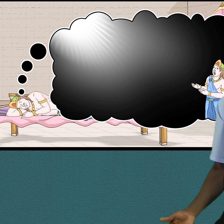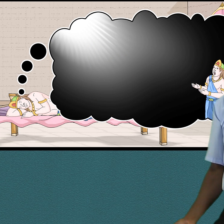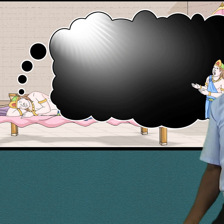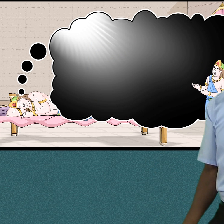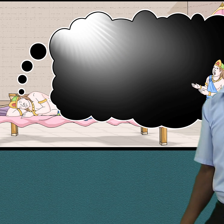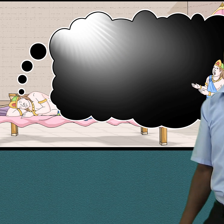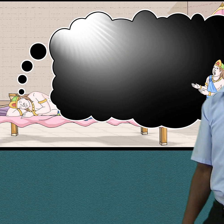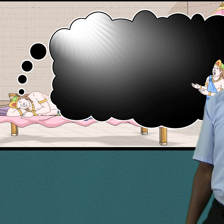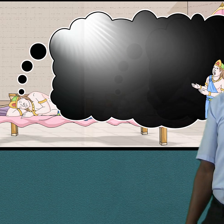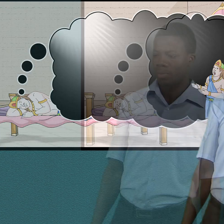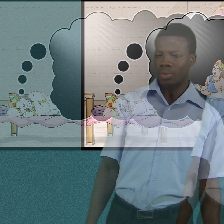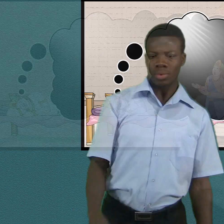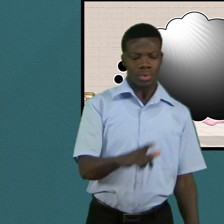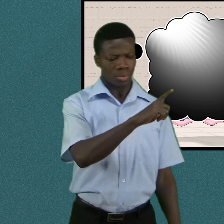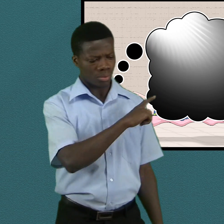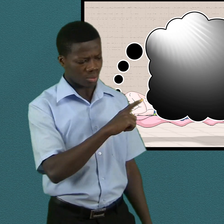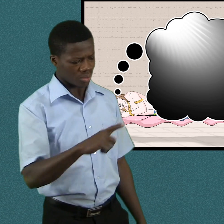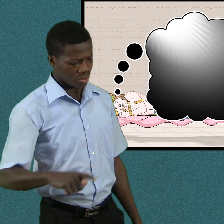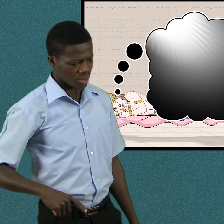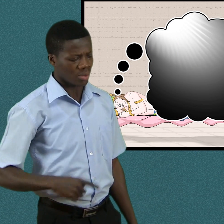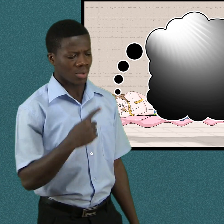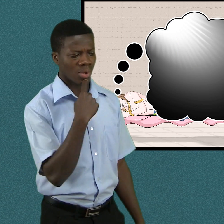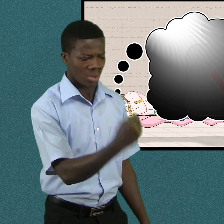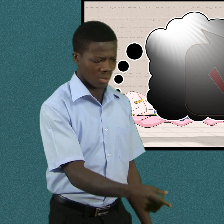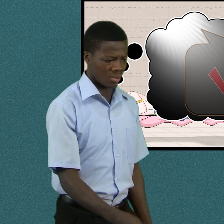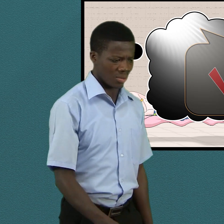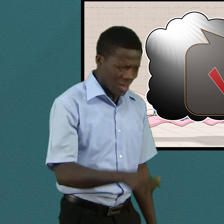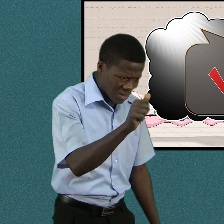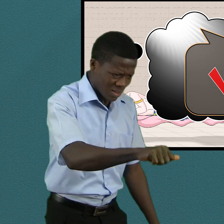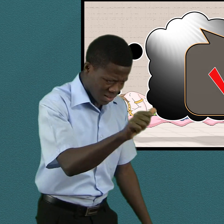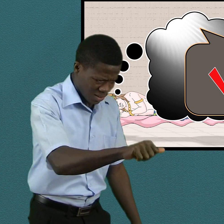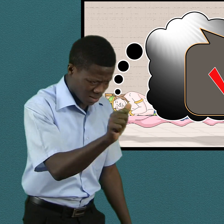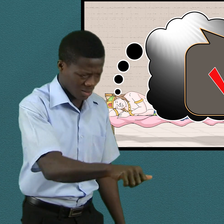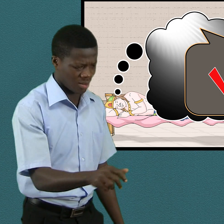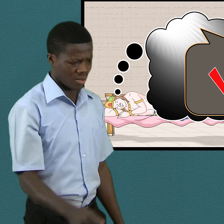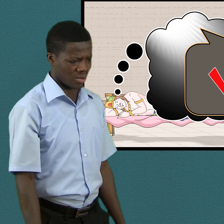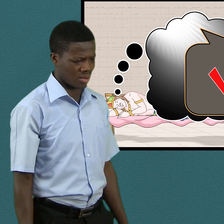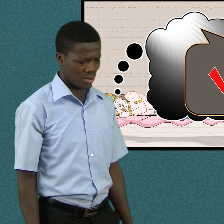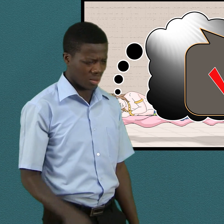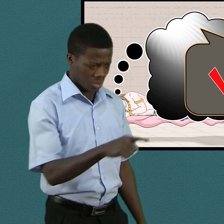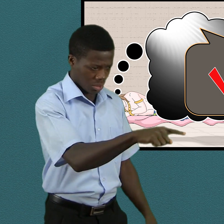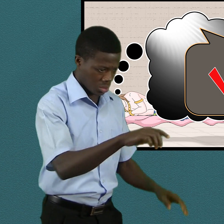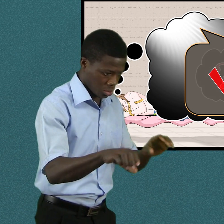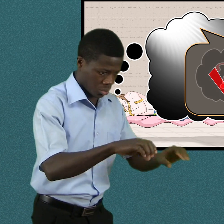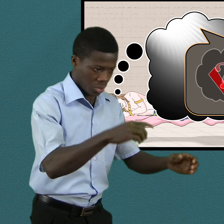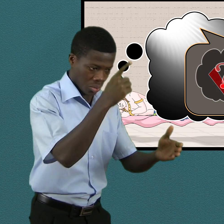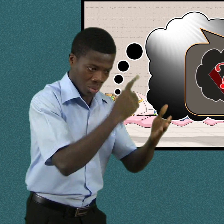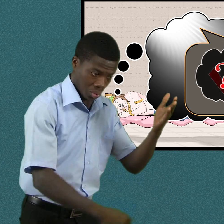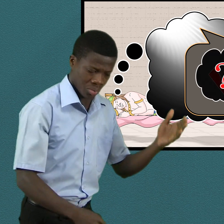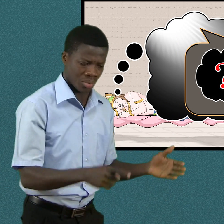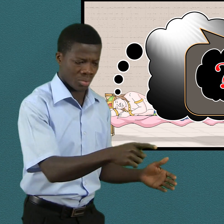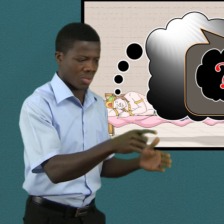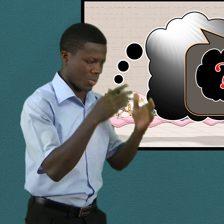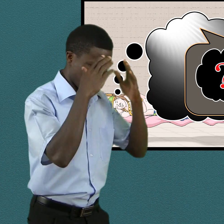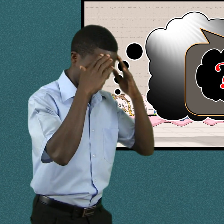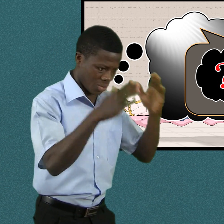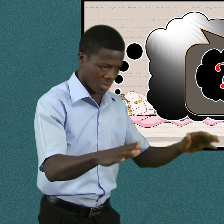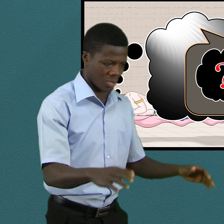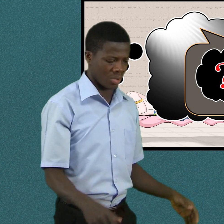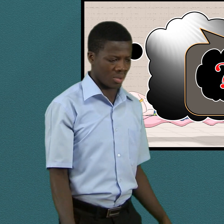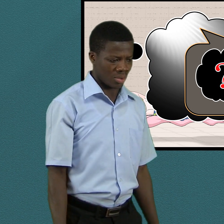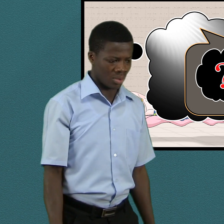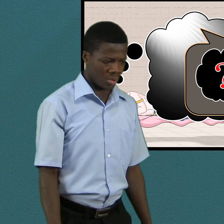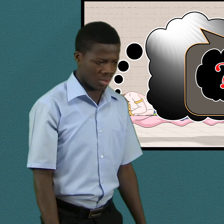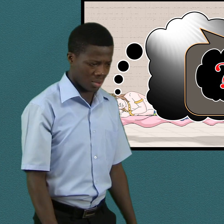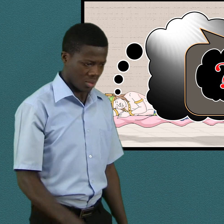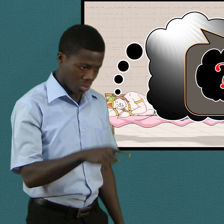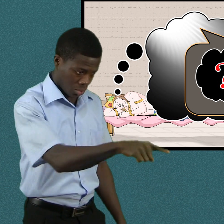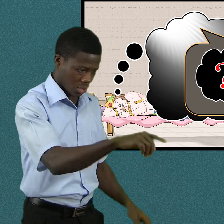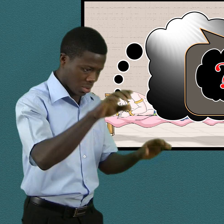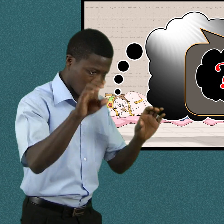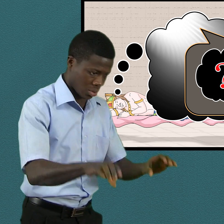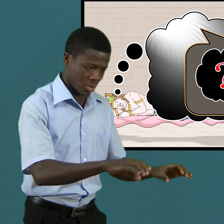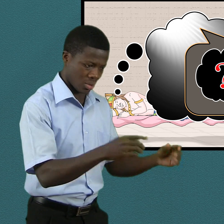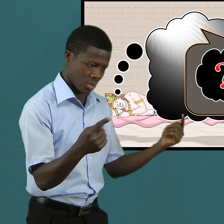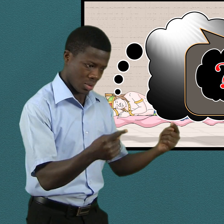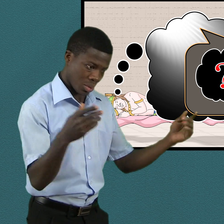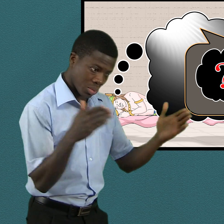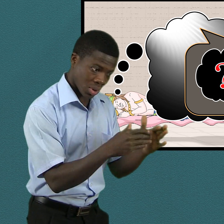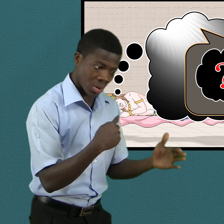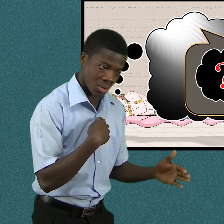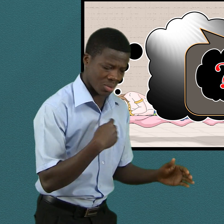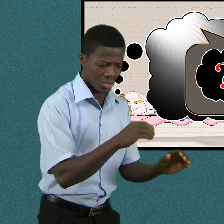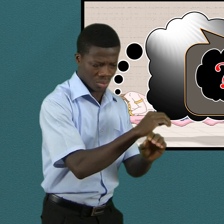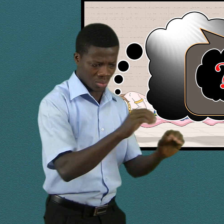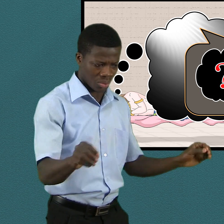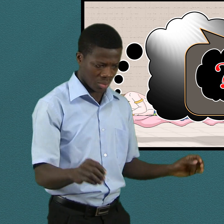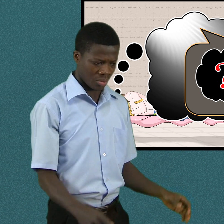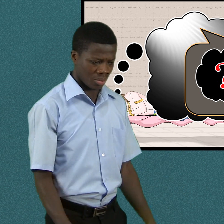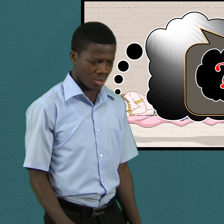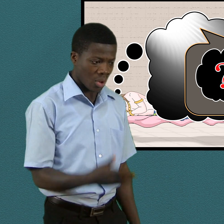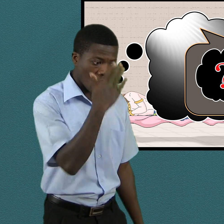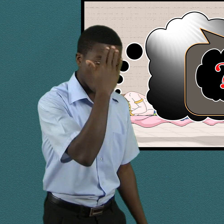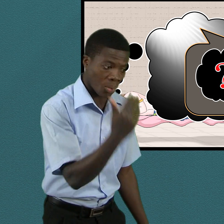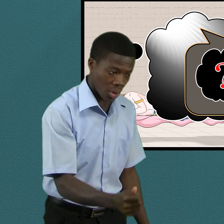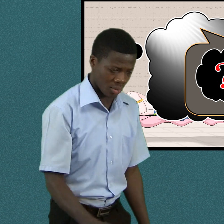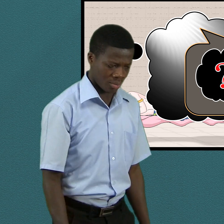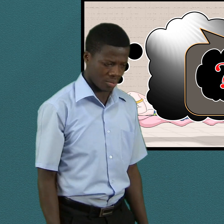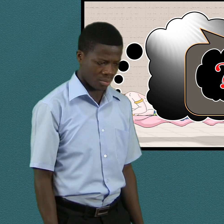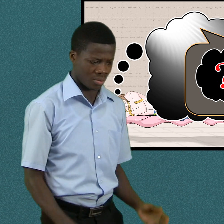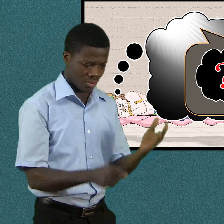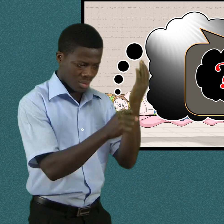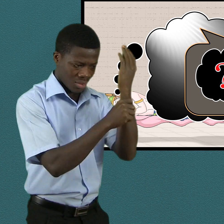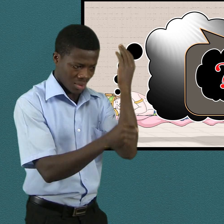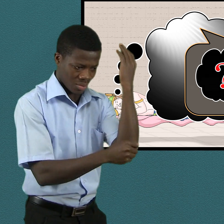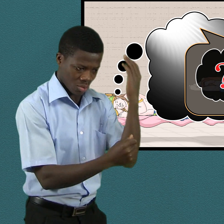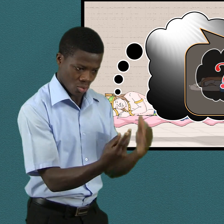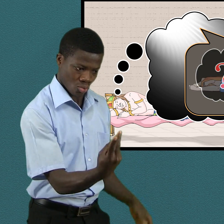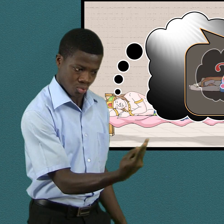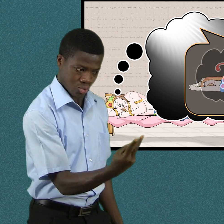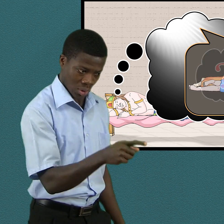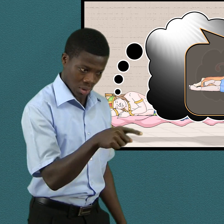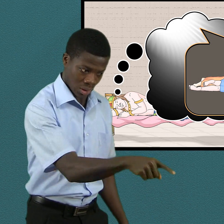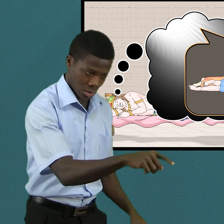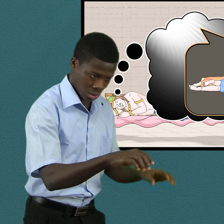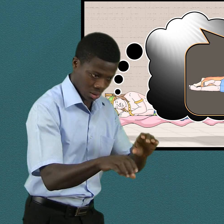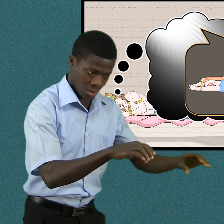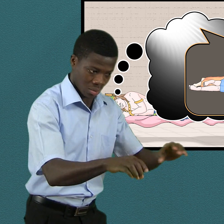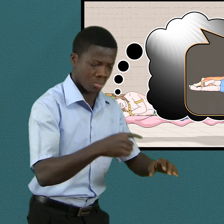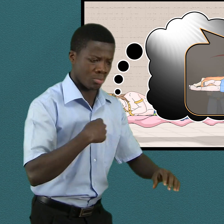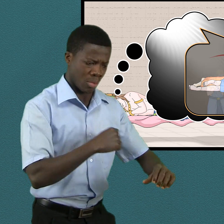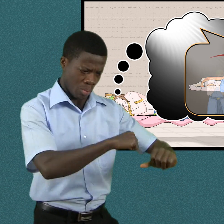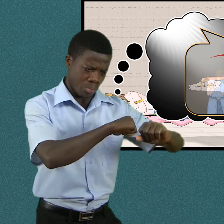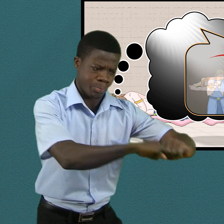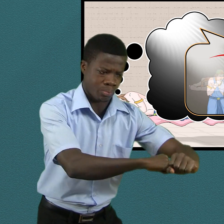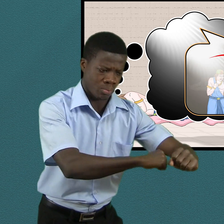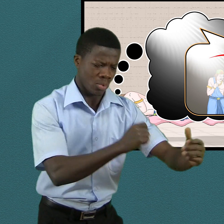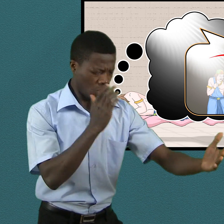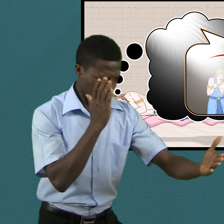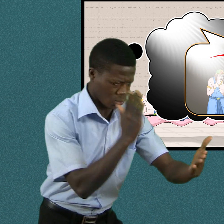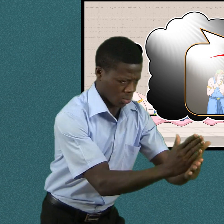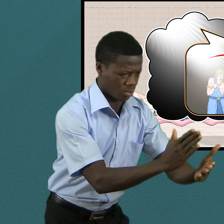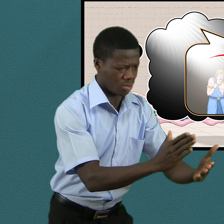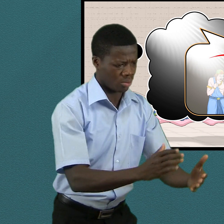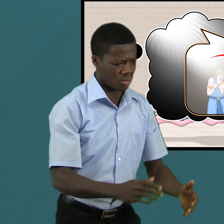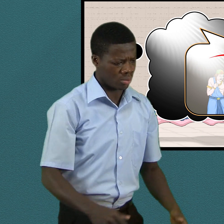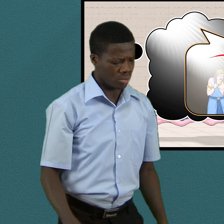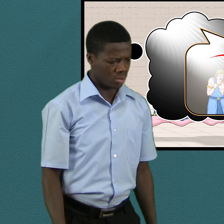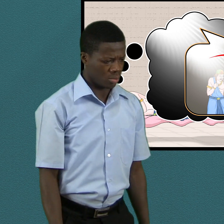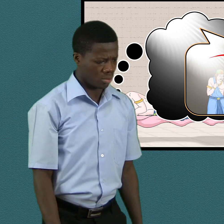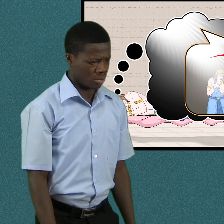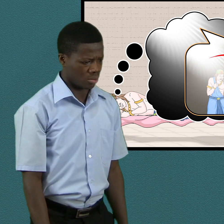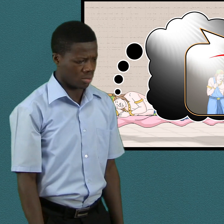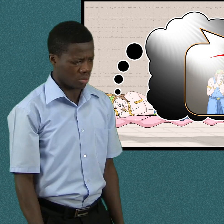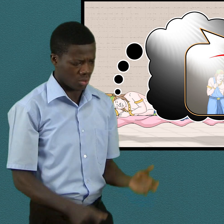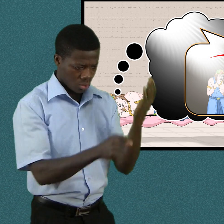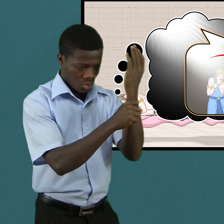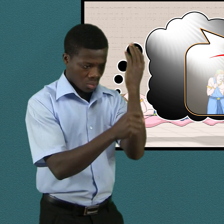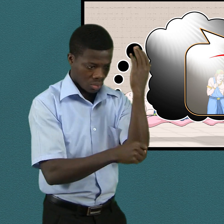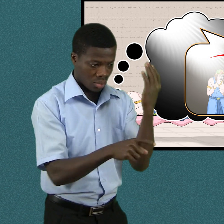Then God said to Abimelech in the dream, “Yes, I know that you did this with a clear conscience, and so I have kept you from sinning against Me. That is why I did not let you touch her.